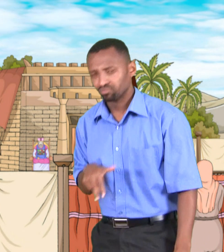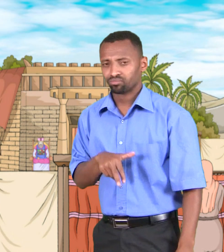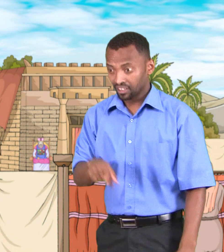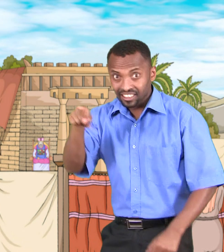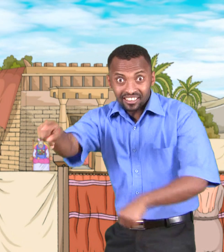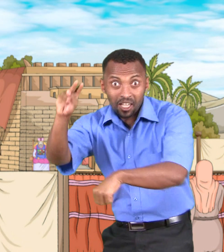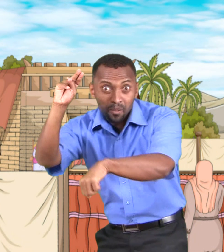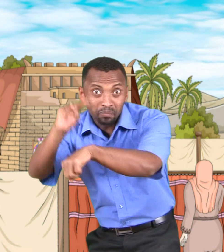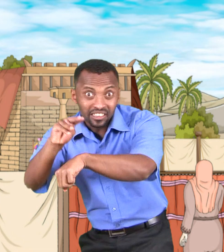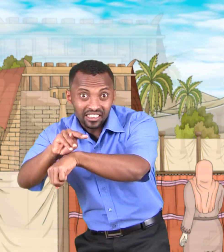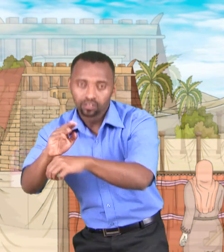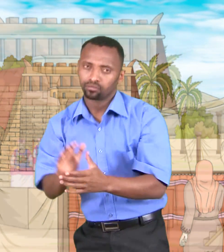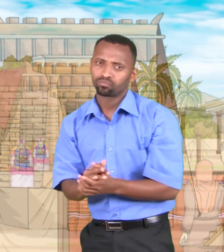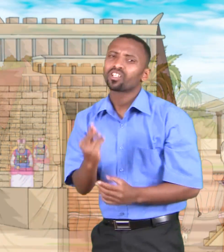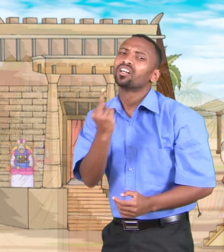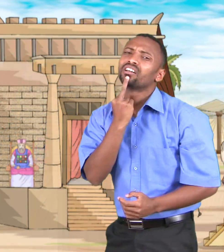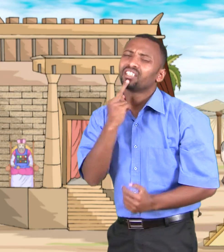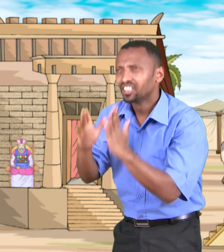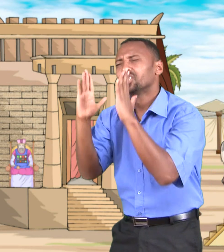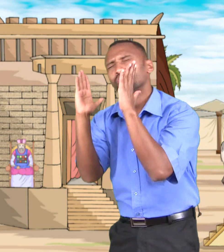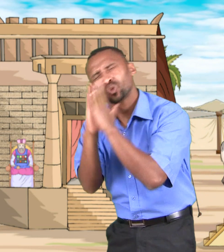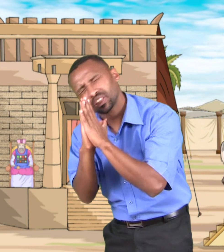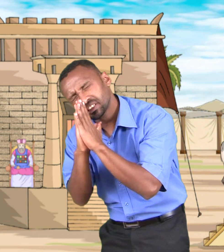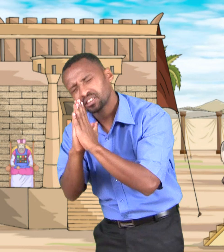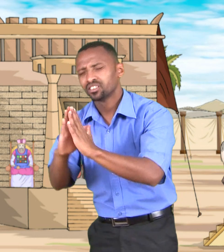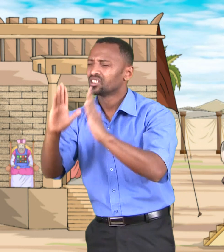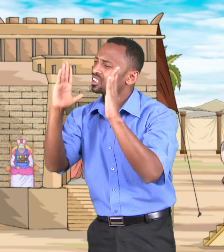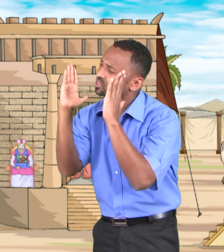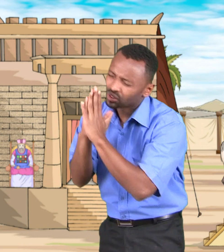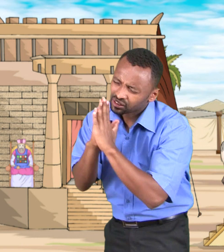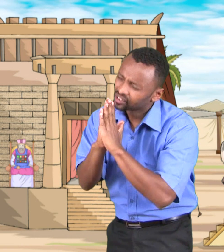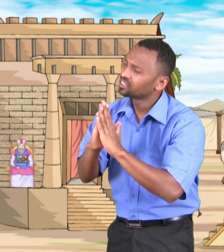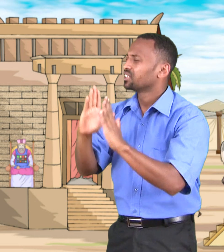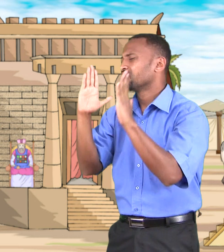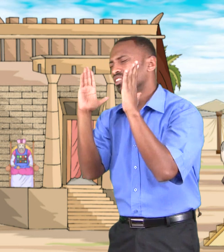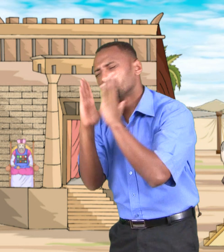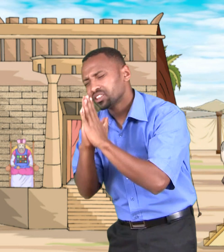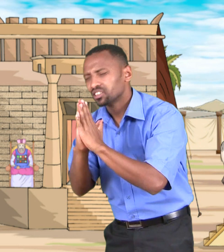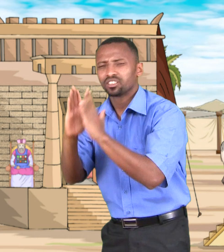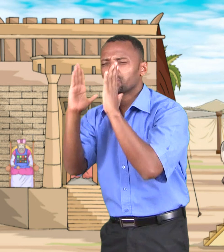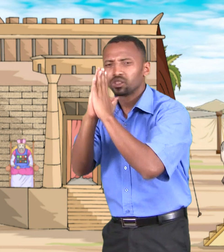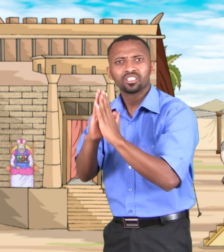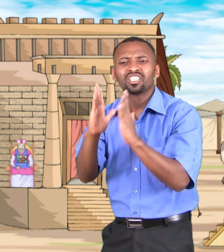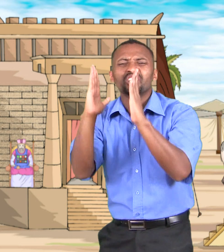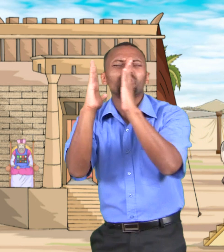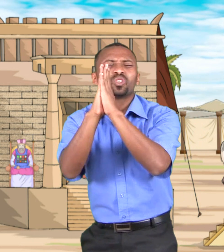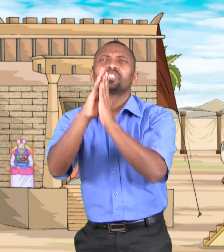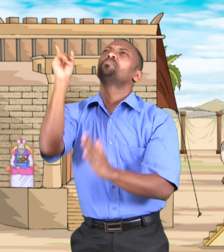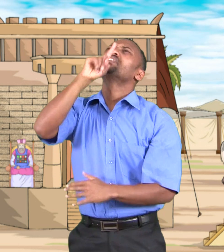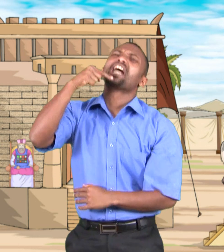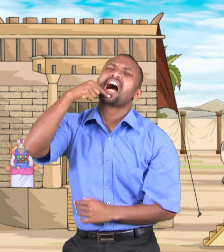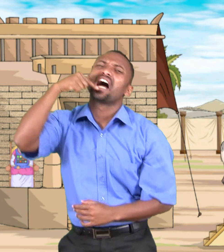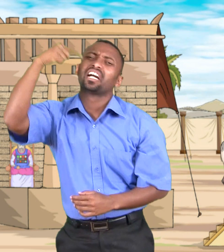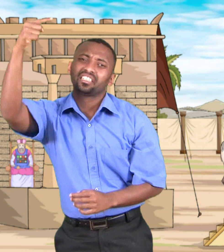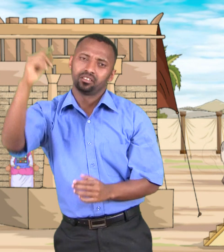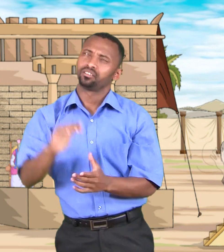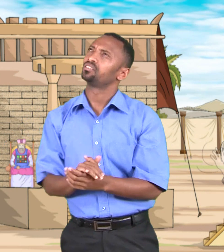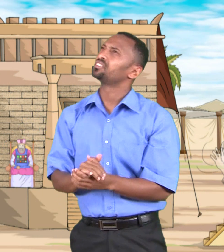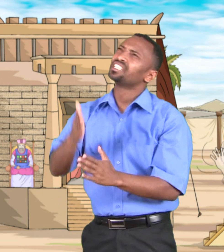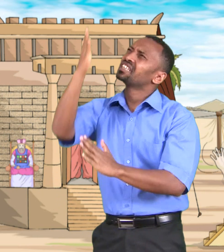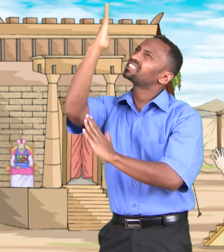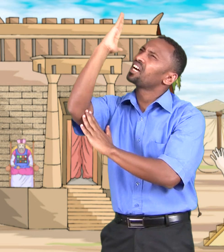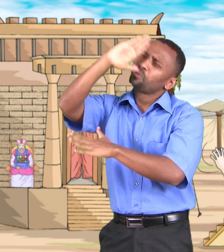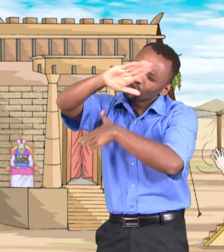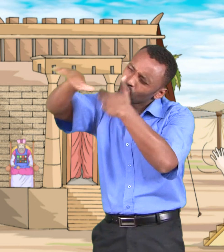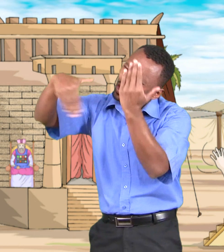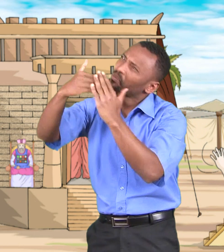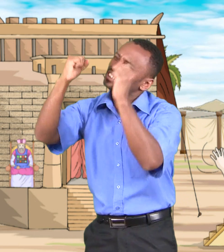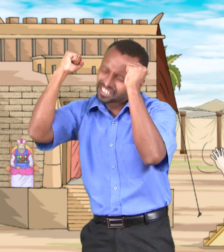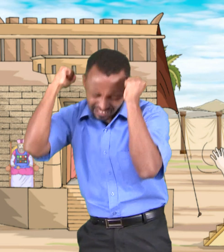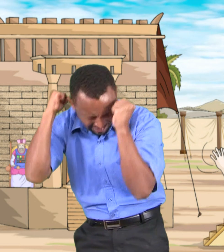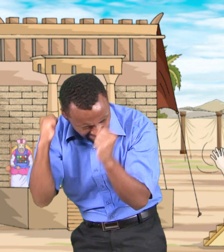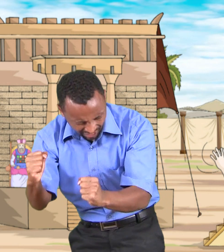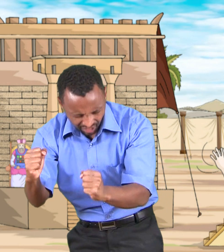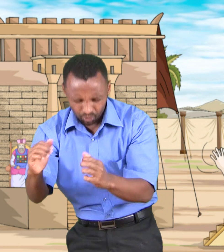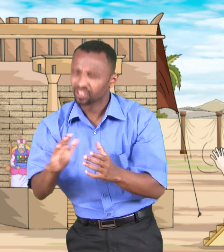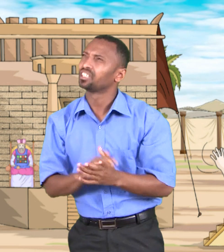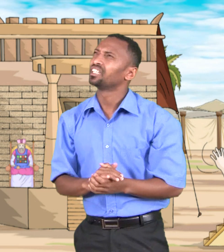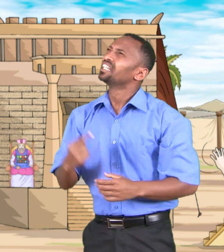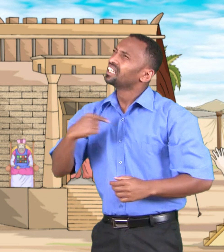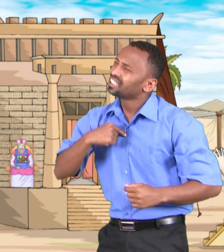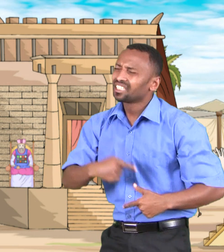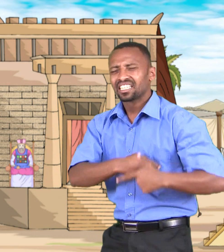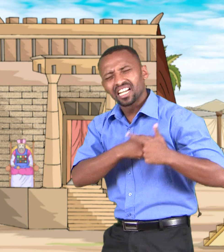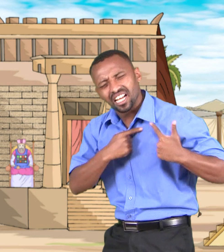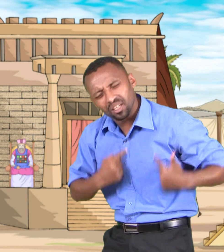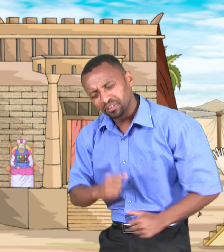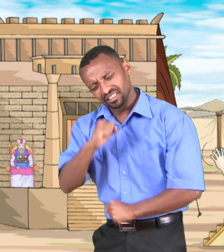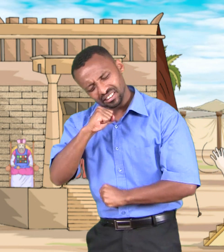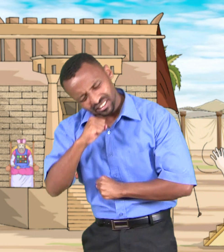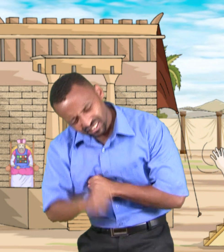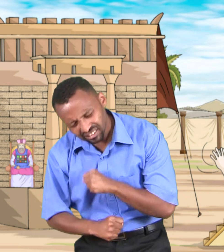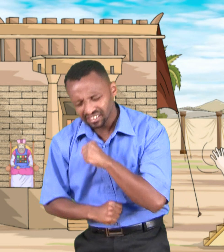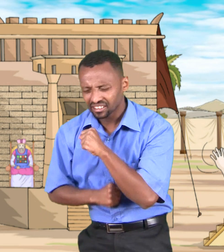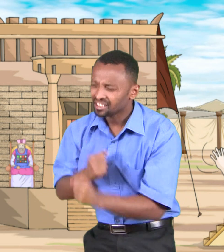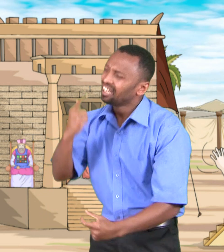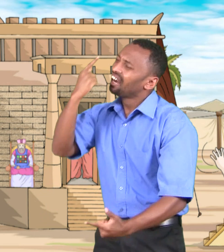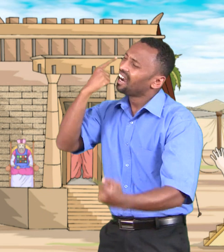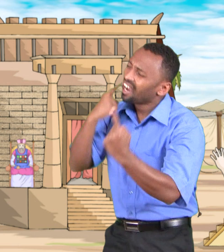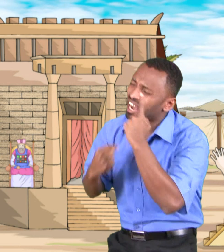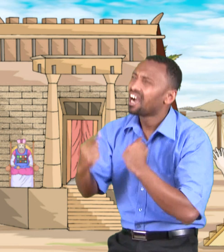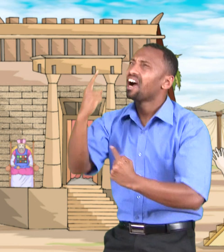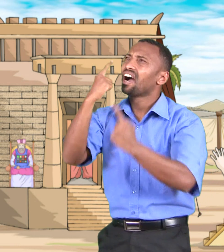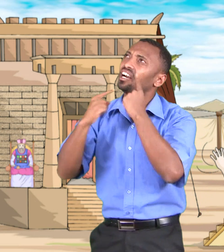In her bitter distress, Hannah prayed to the LORD and wept with many tears.